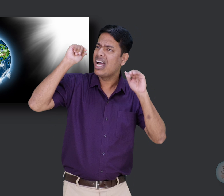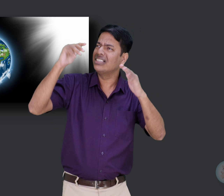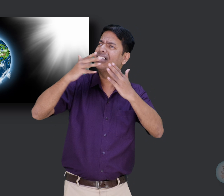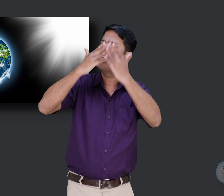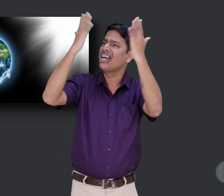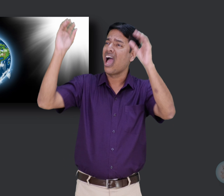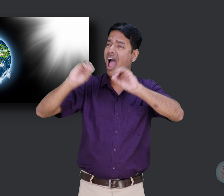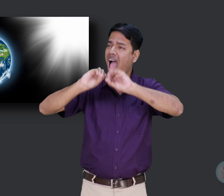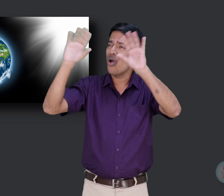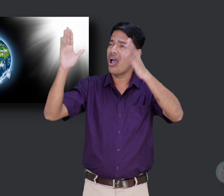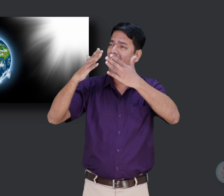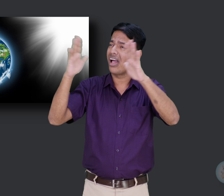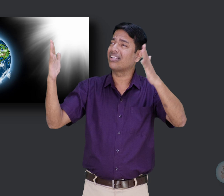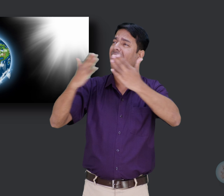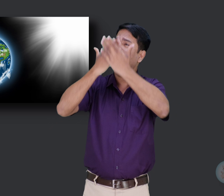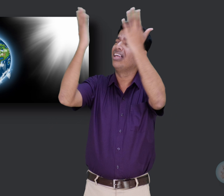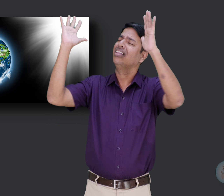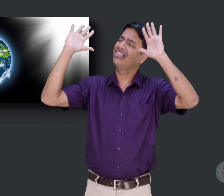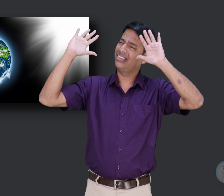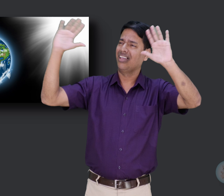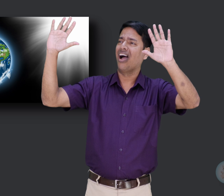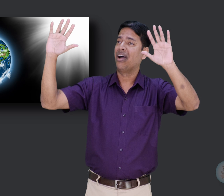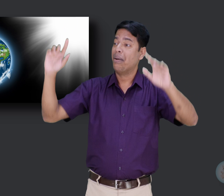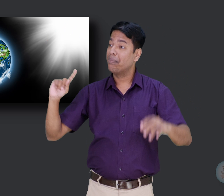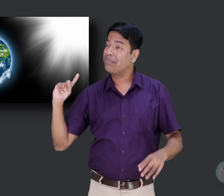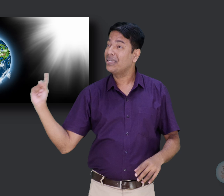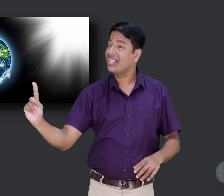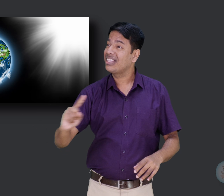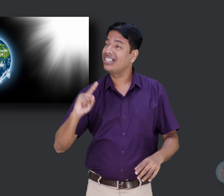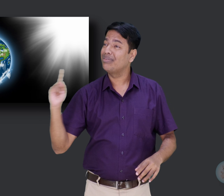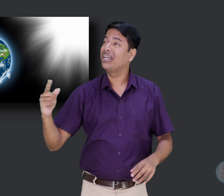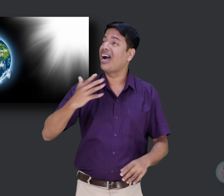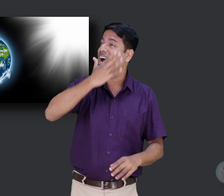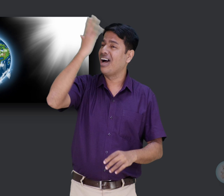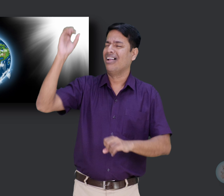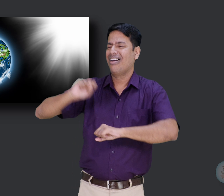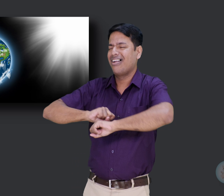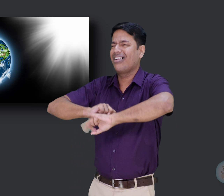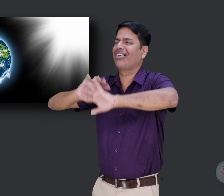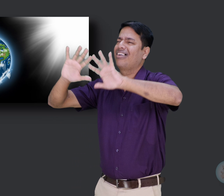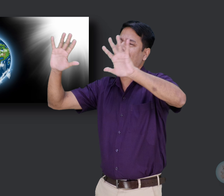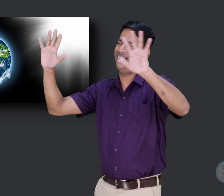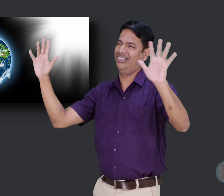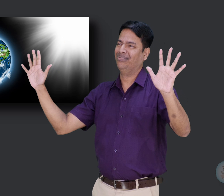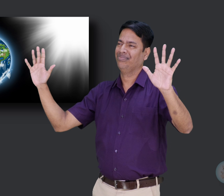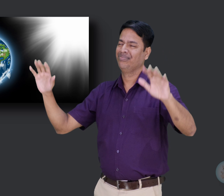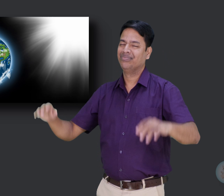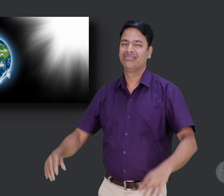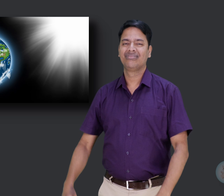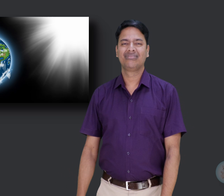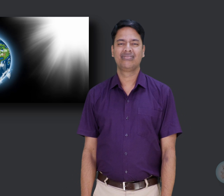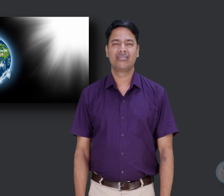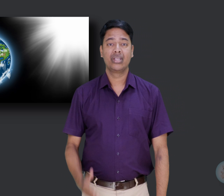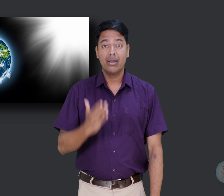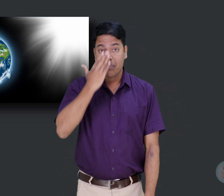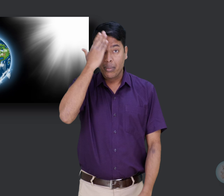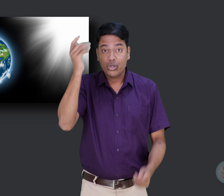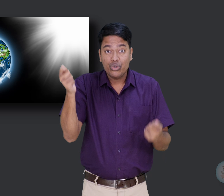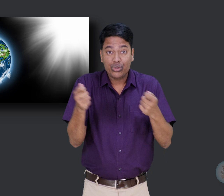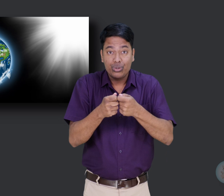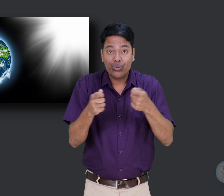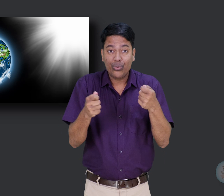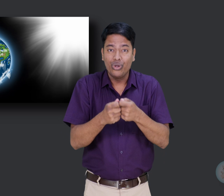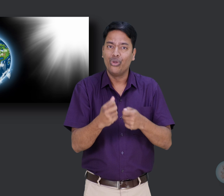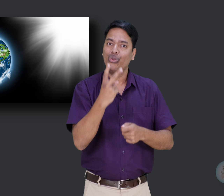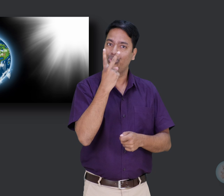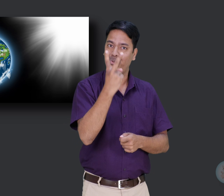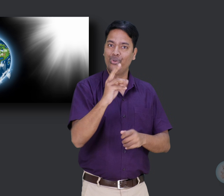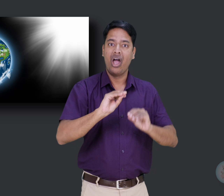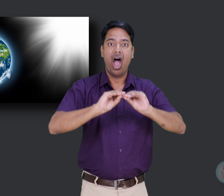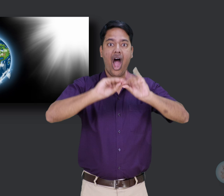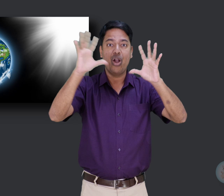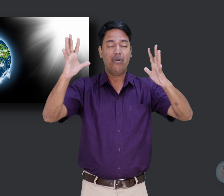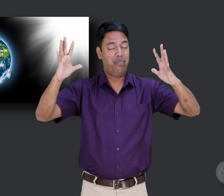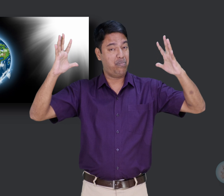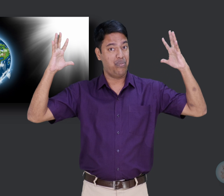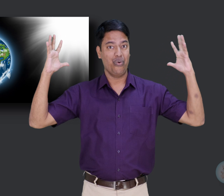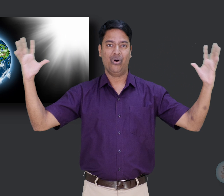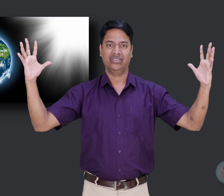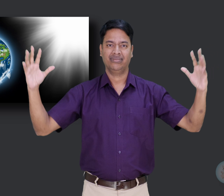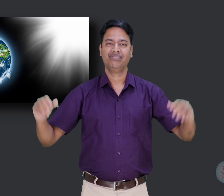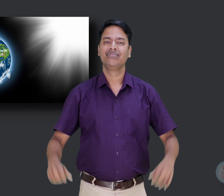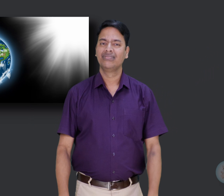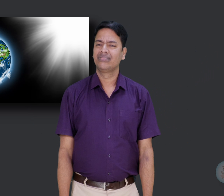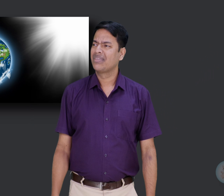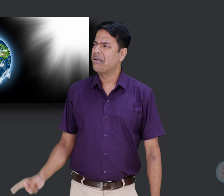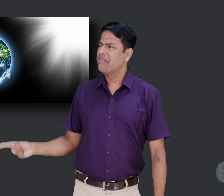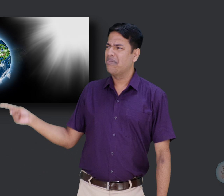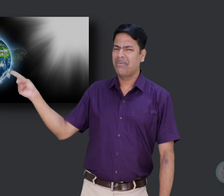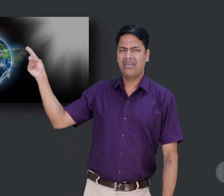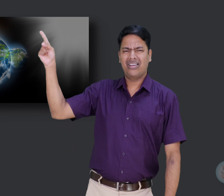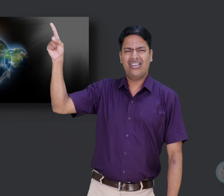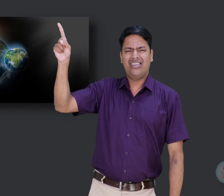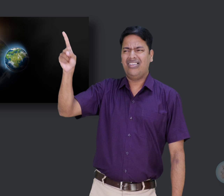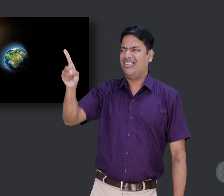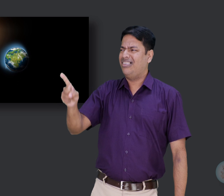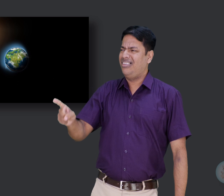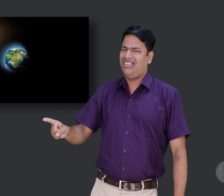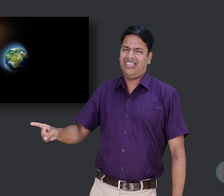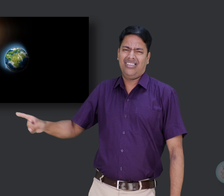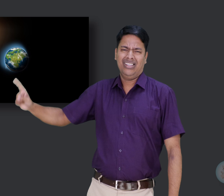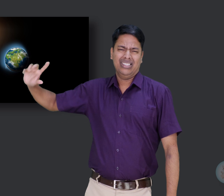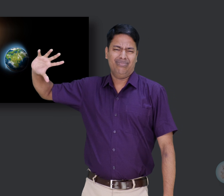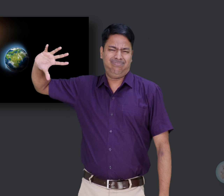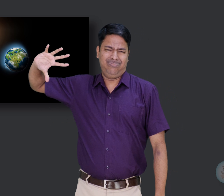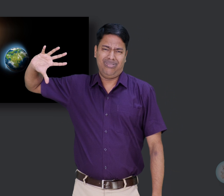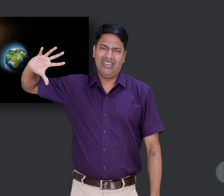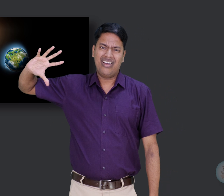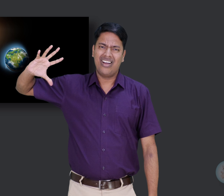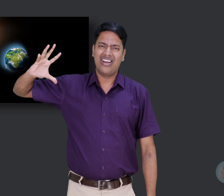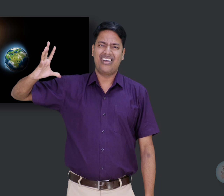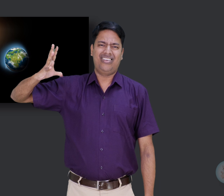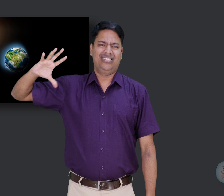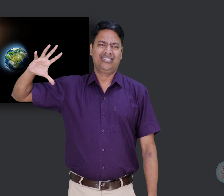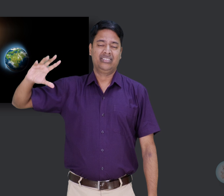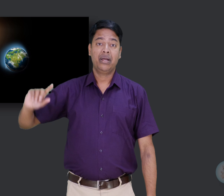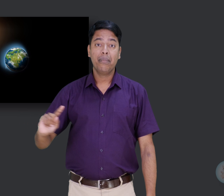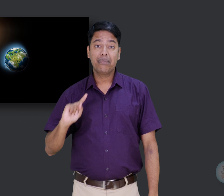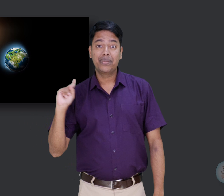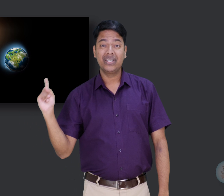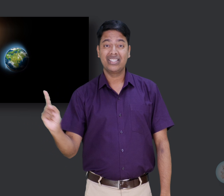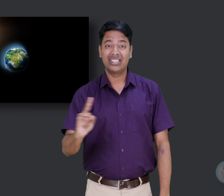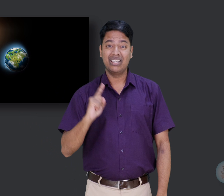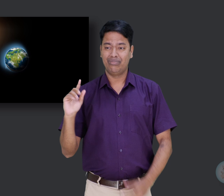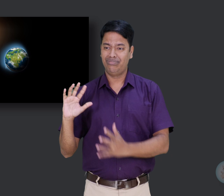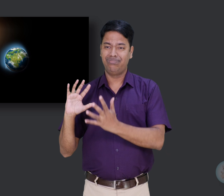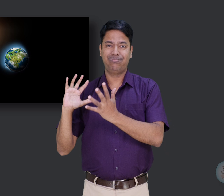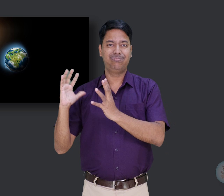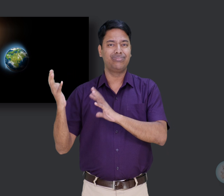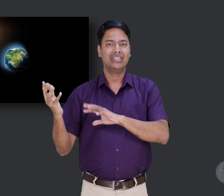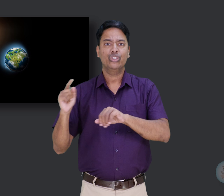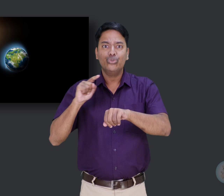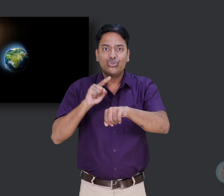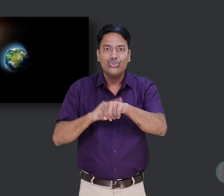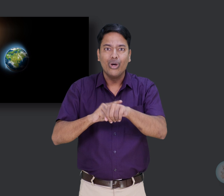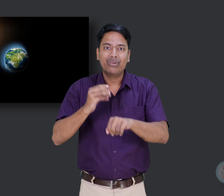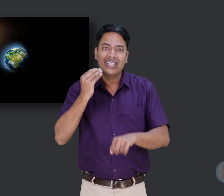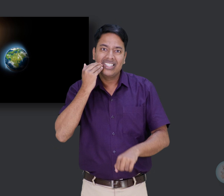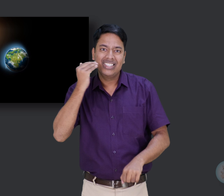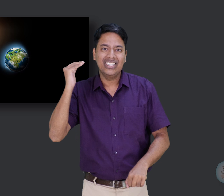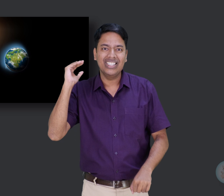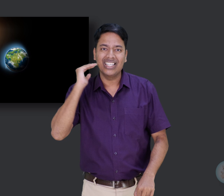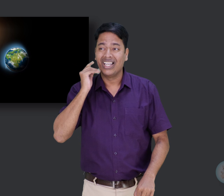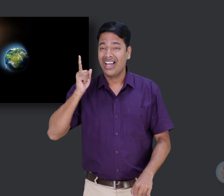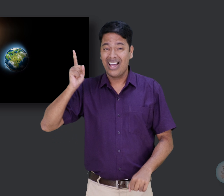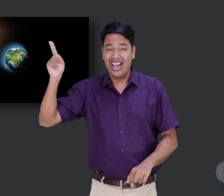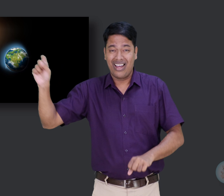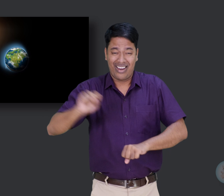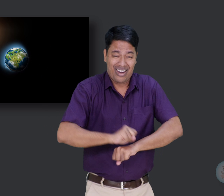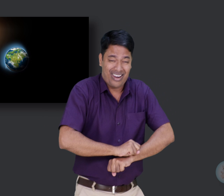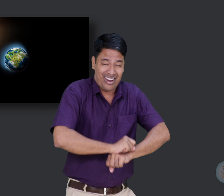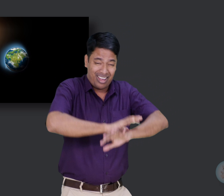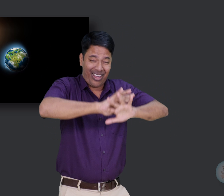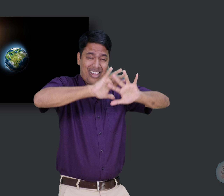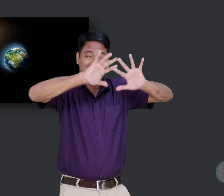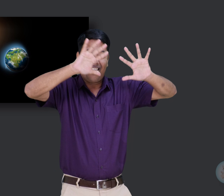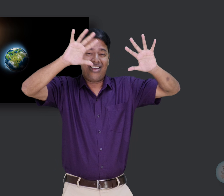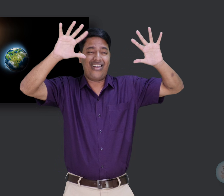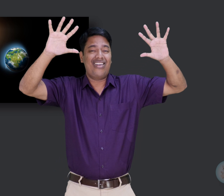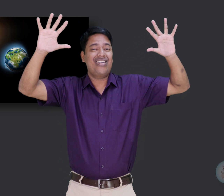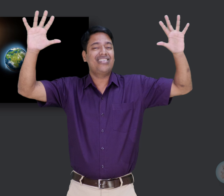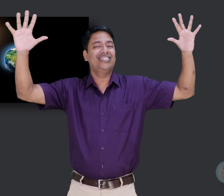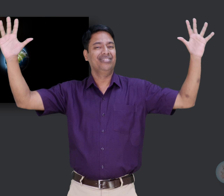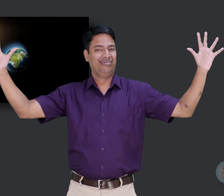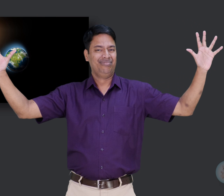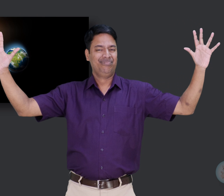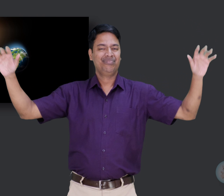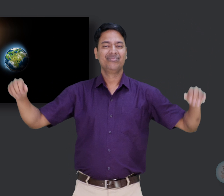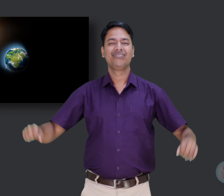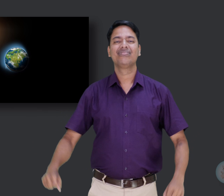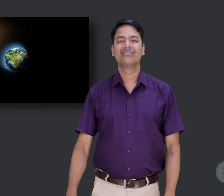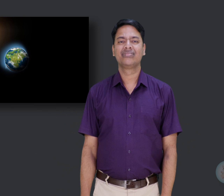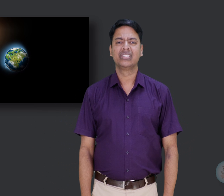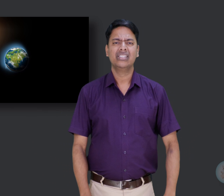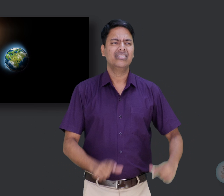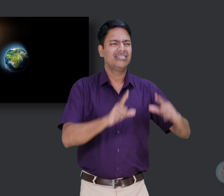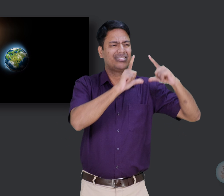And let them serve as lights in the expanse of the sky to shine upon the earth.” And it was so.